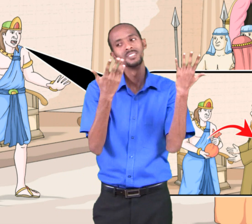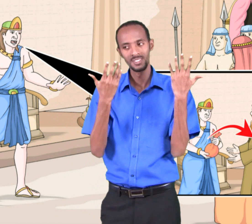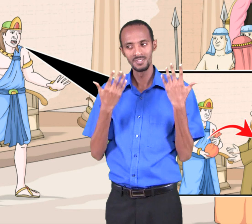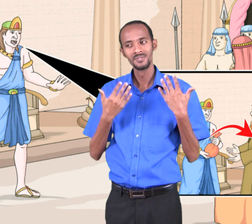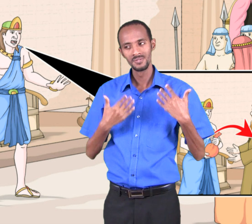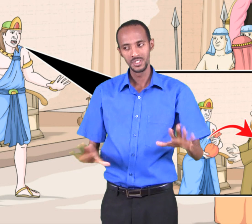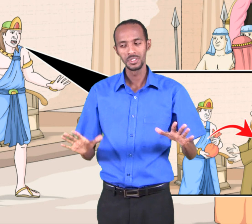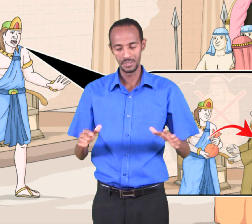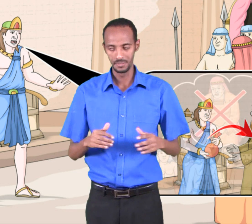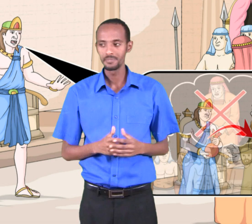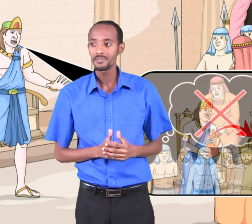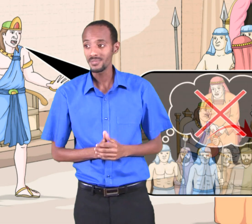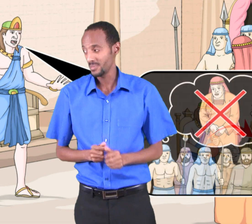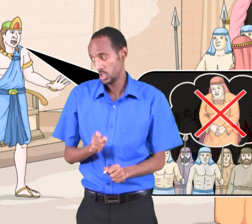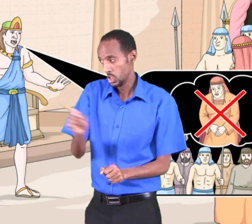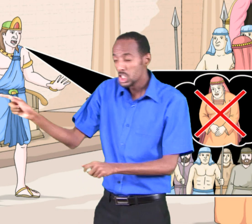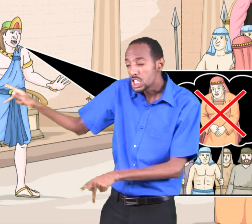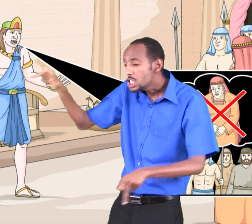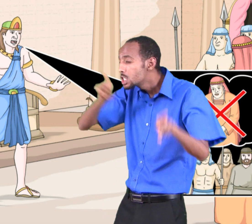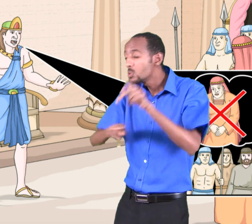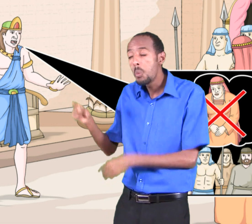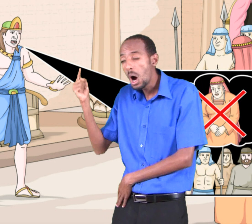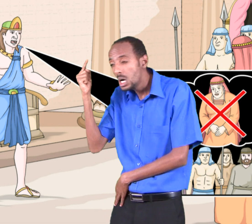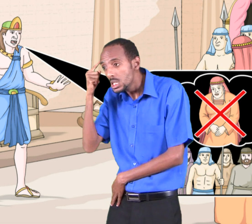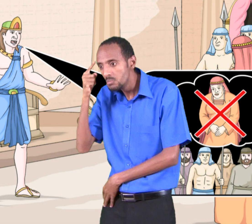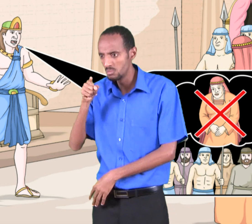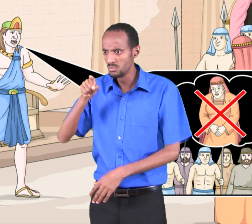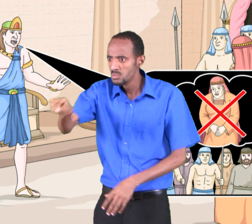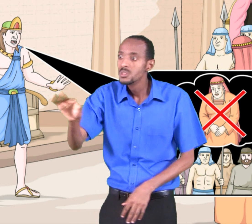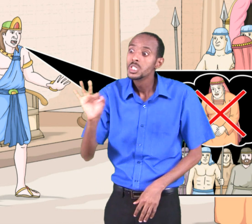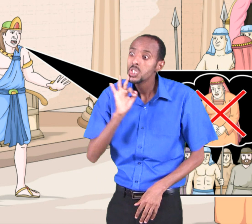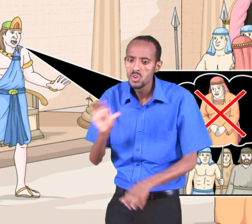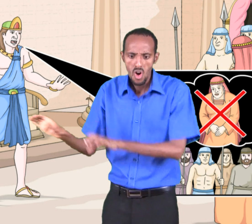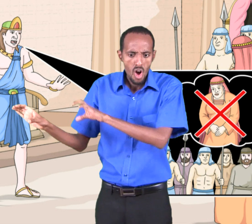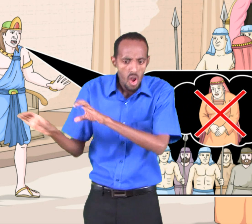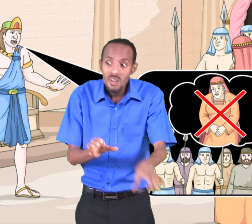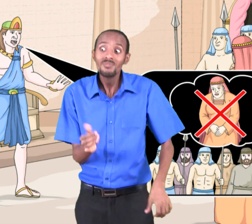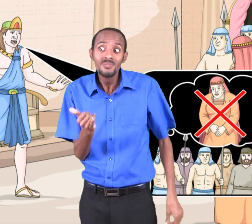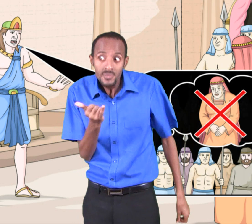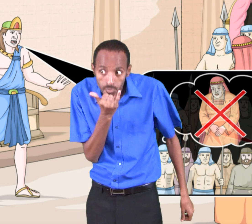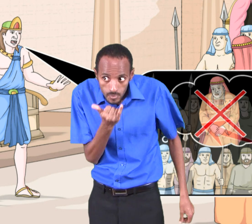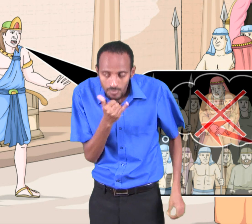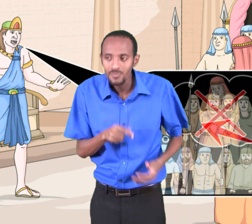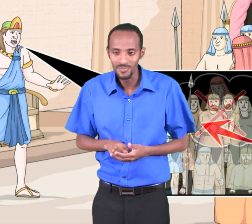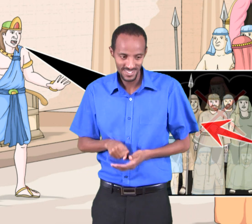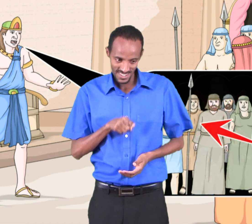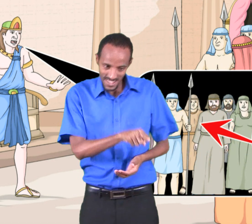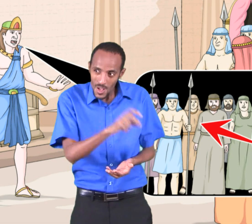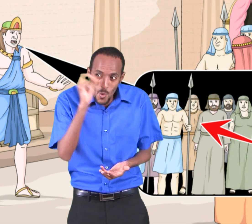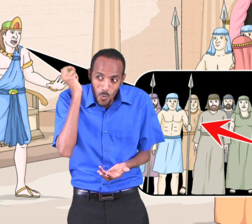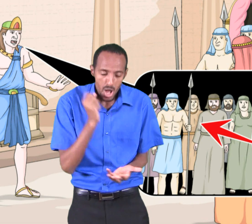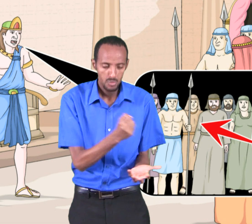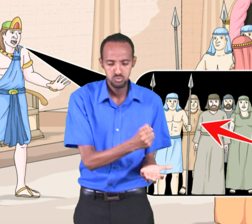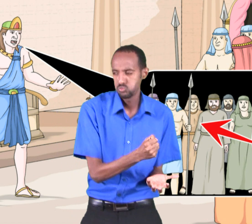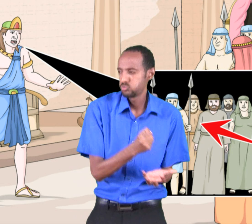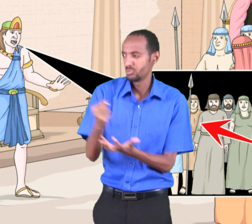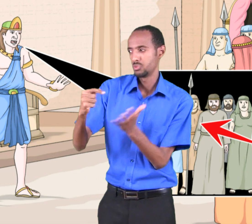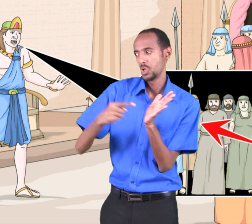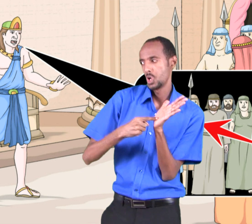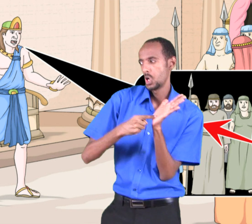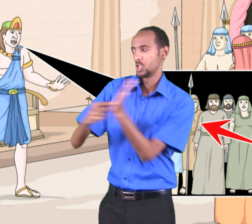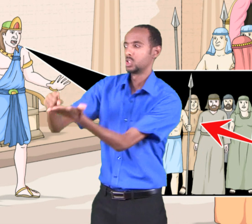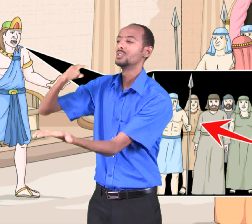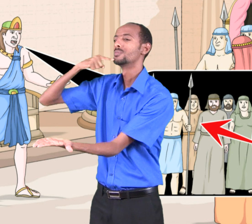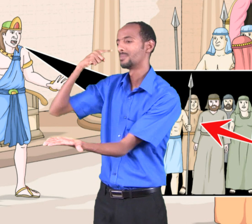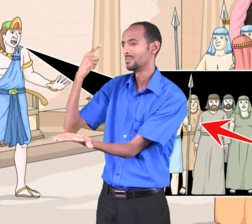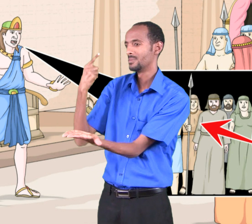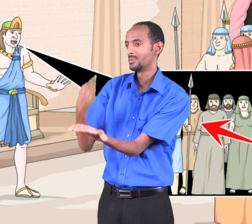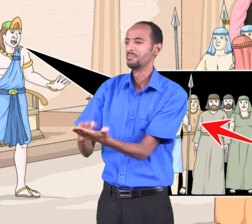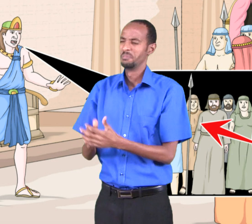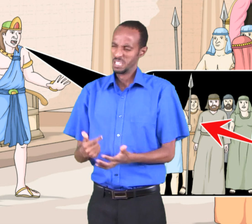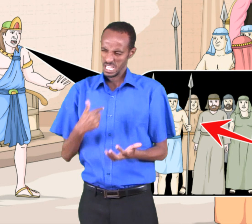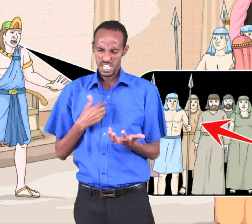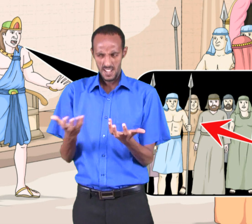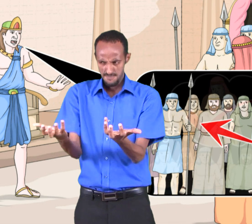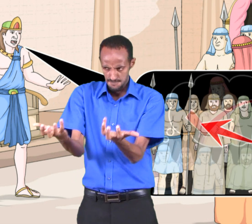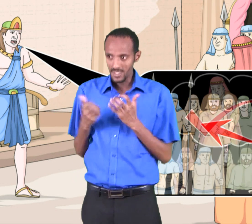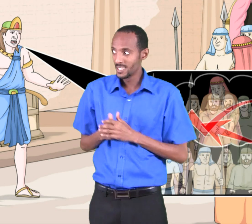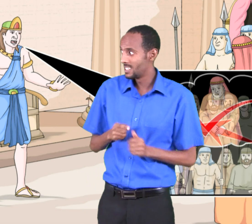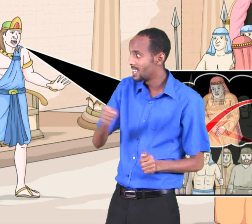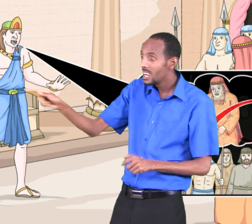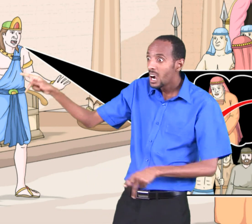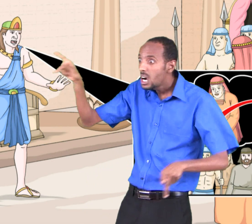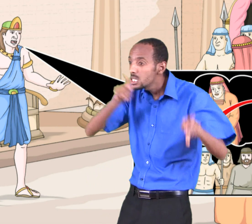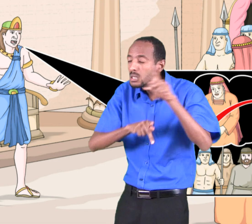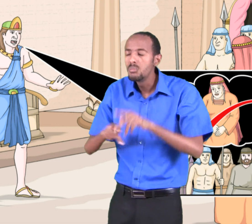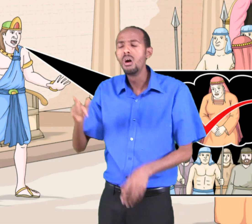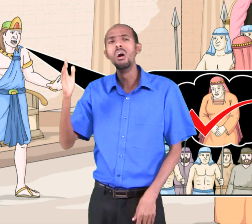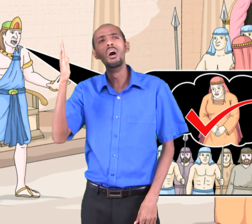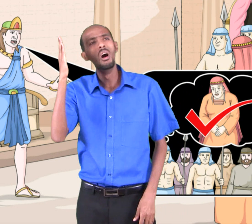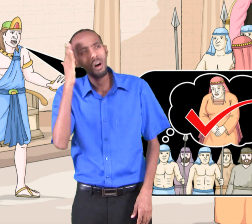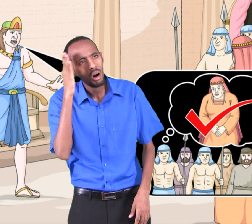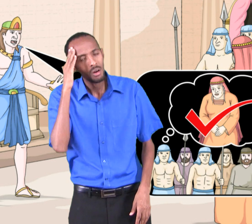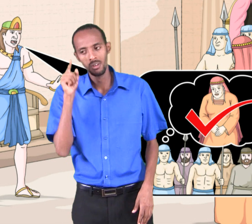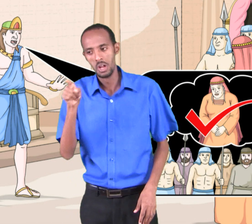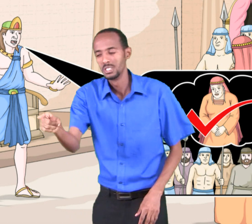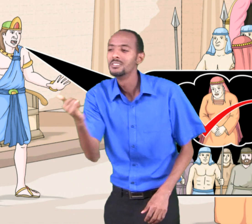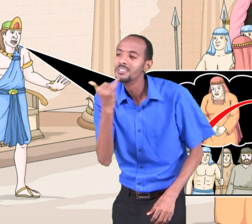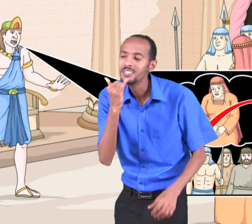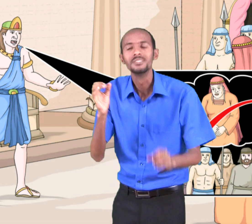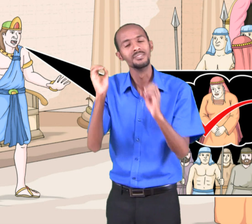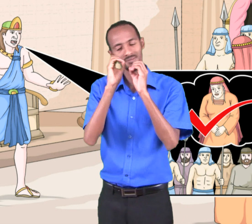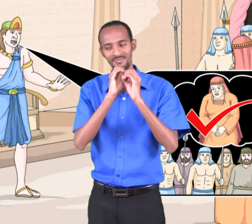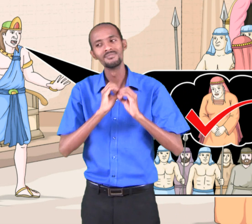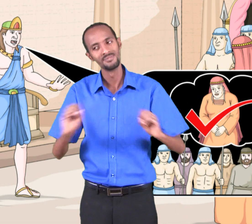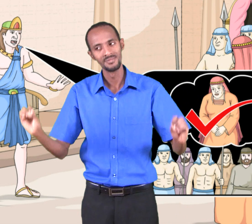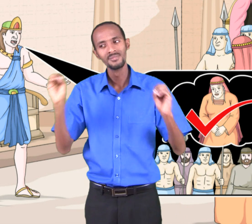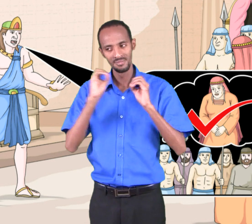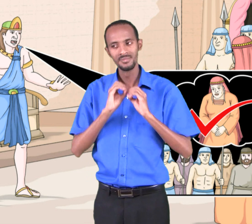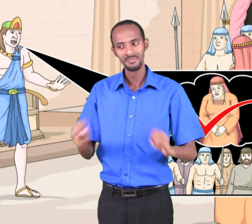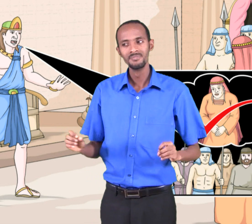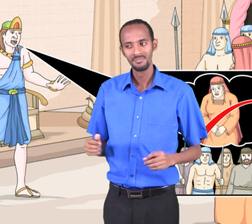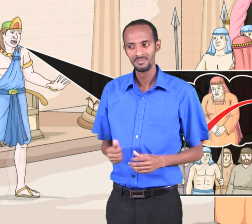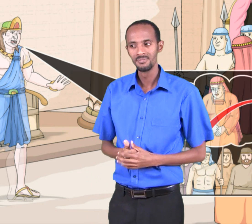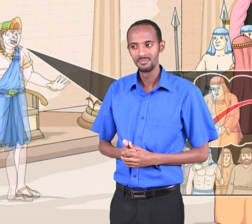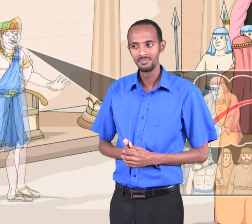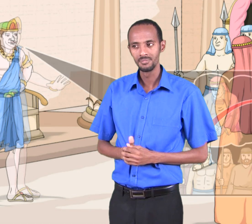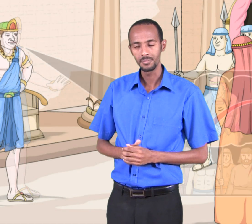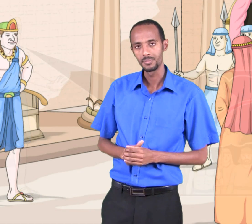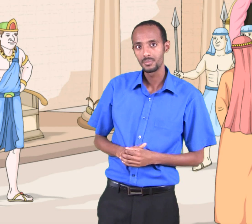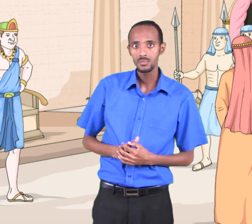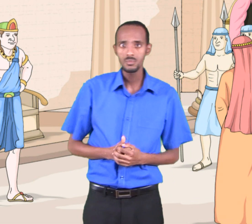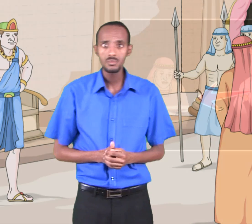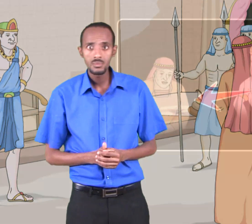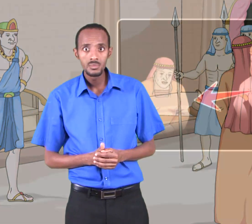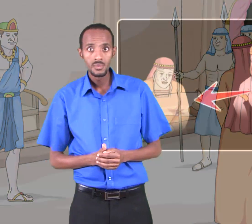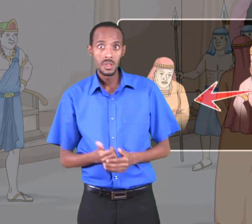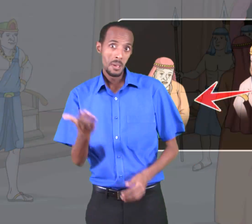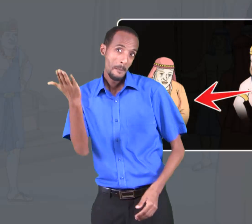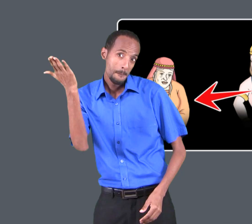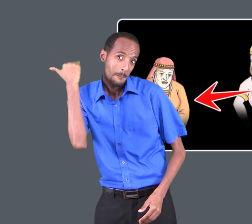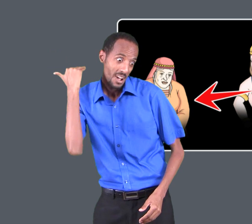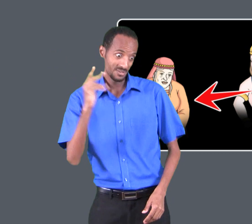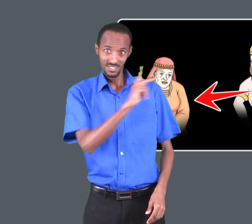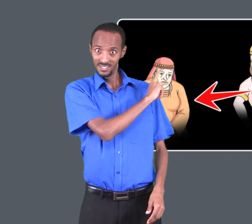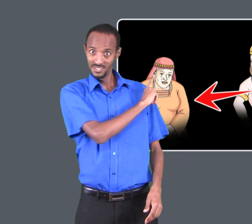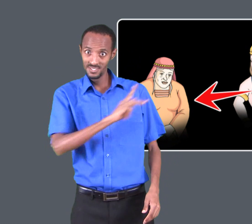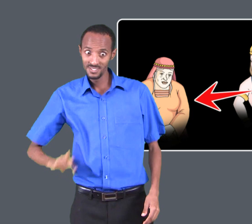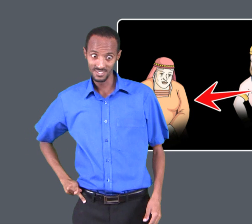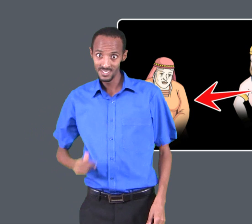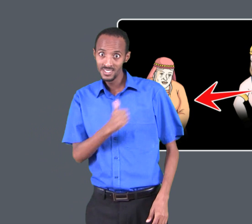It is your vindication before all who are with you; you are completely cleared.”